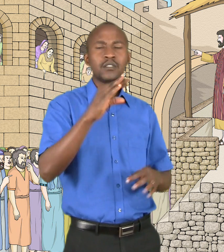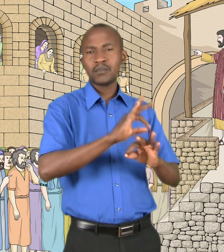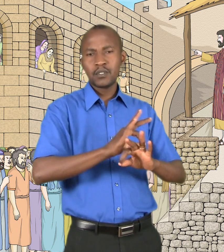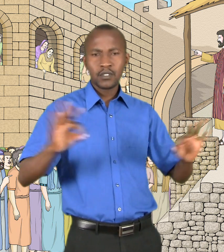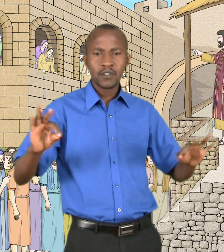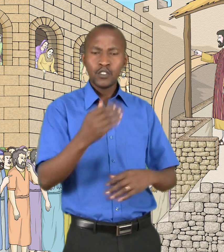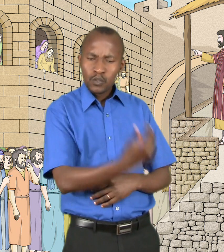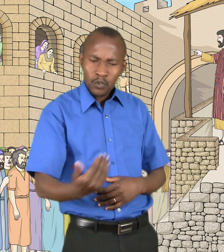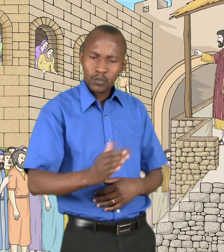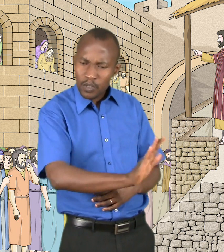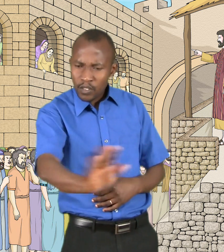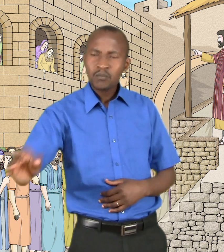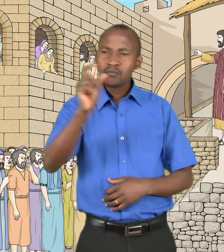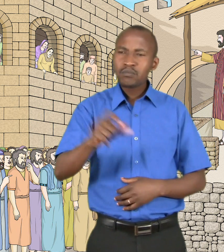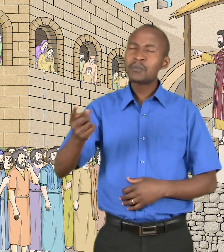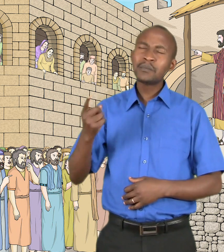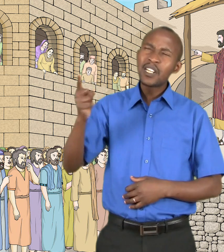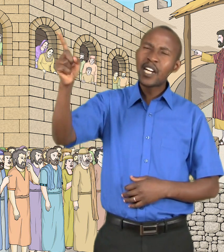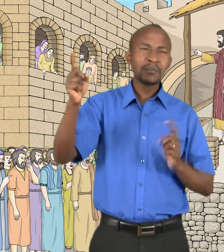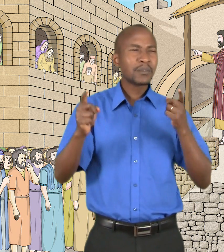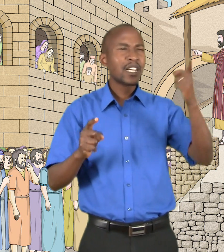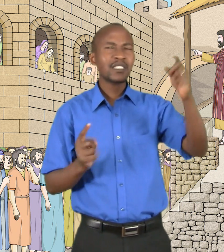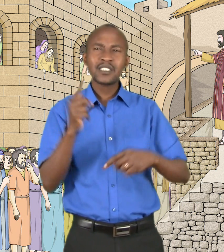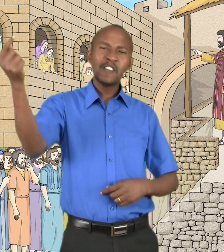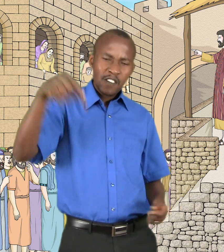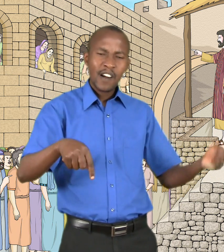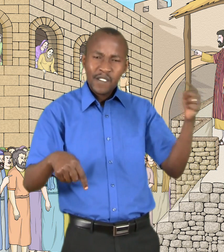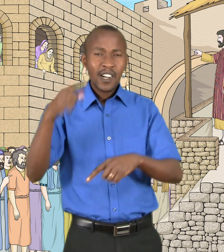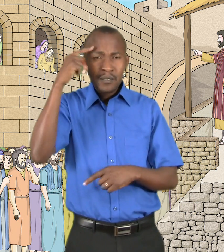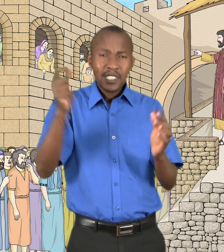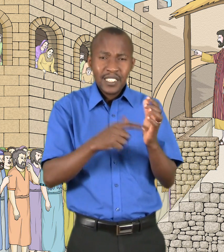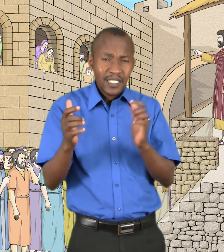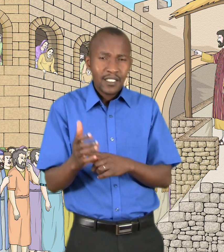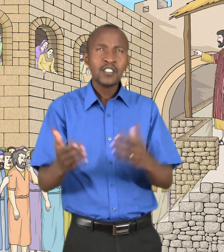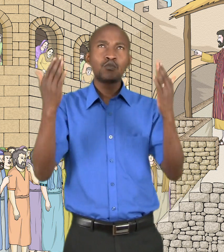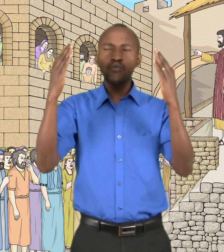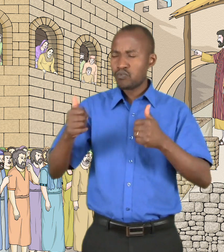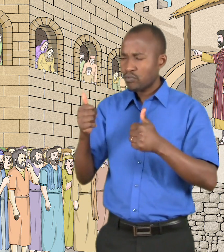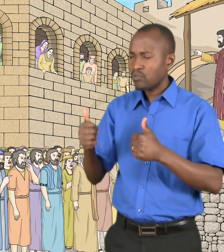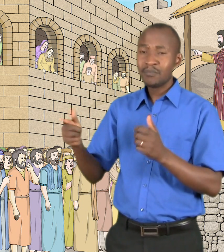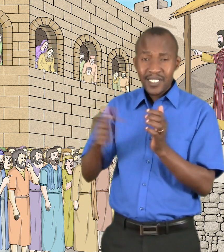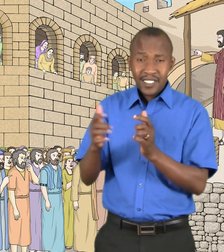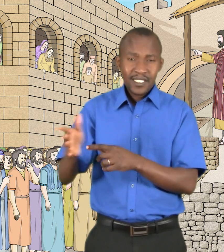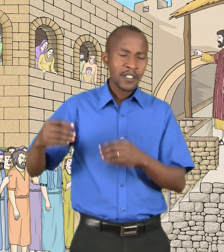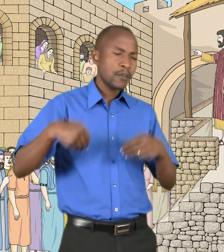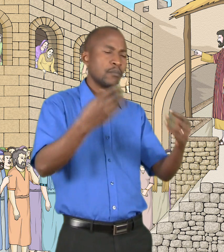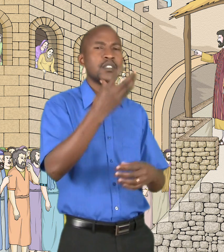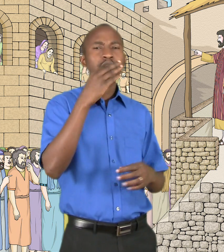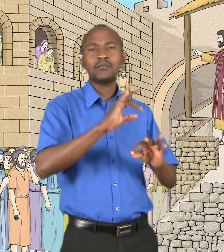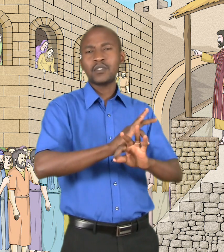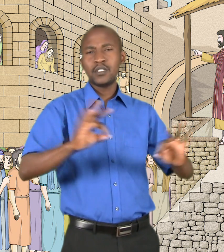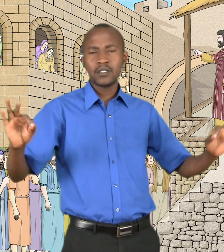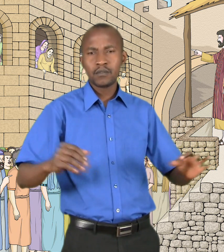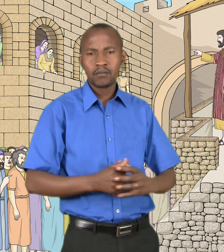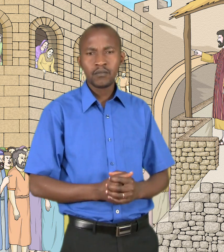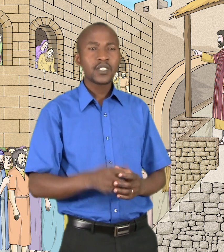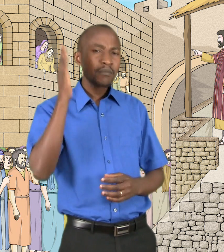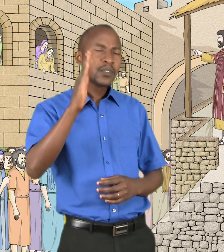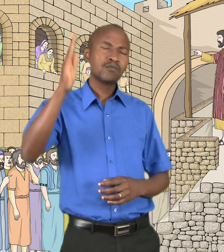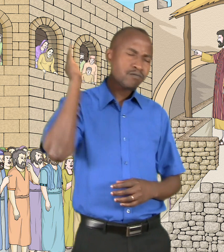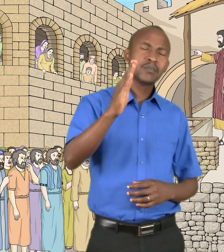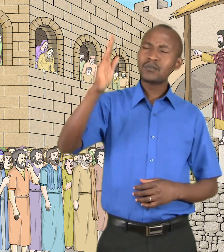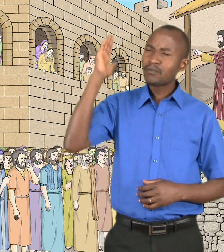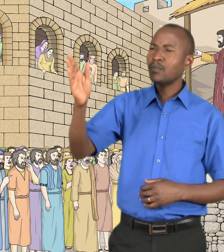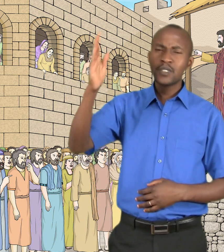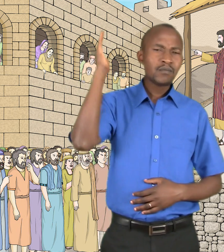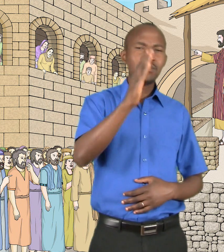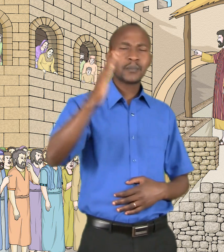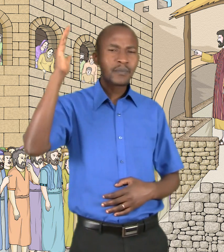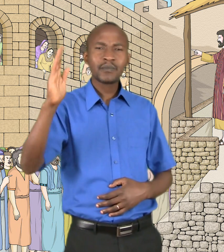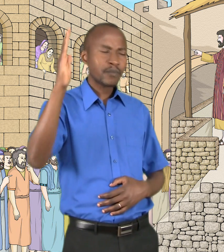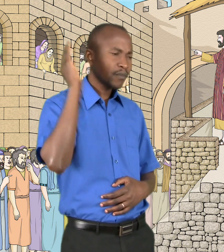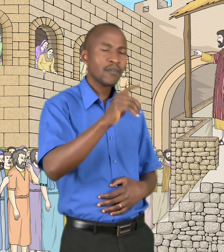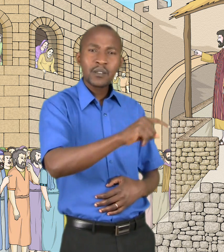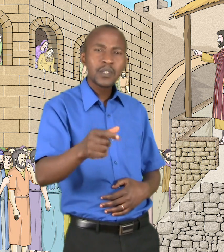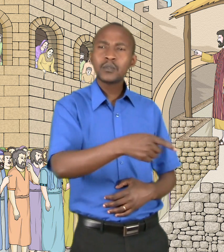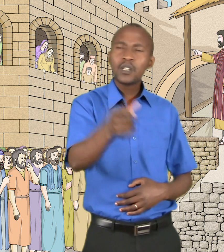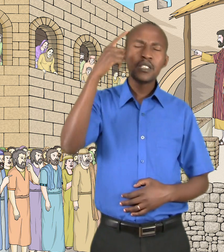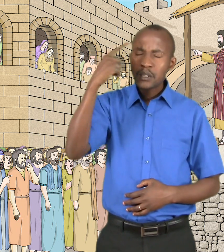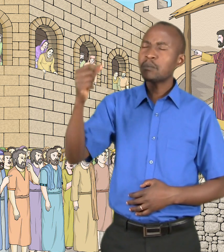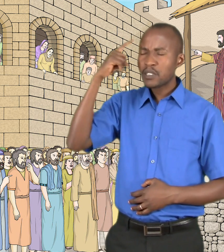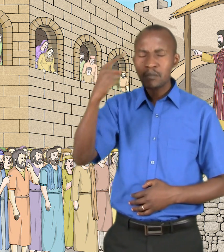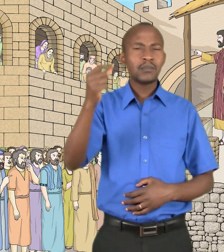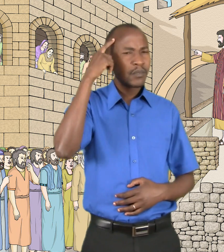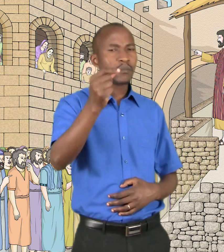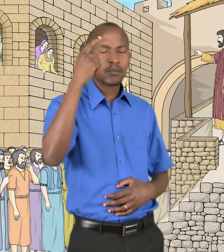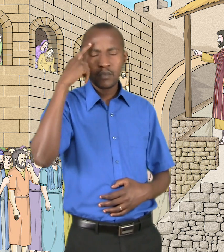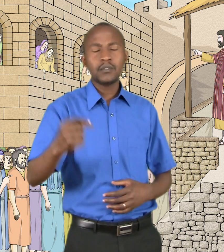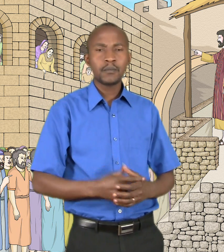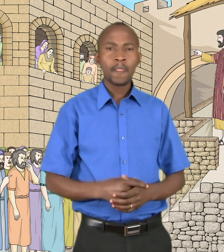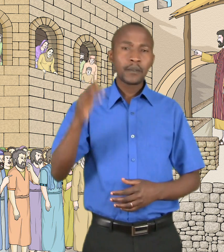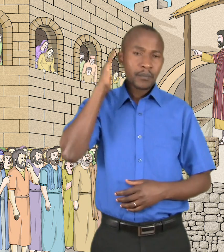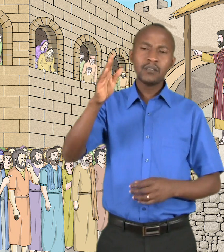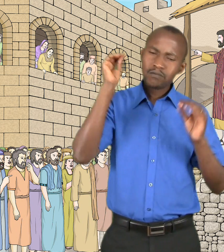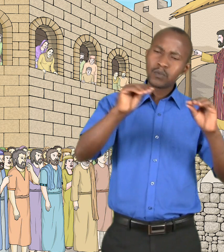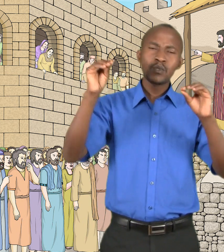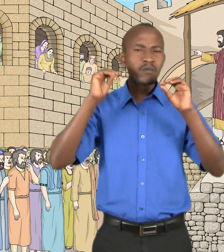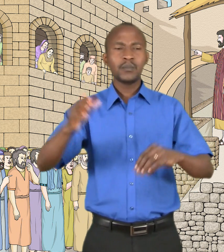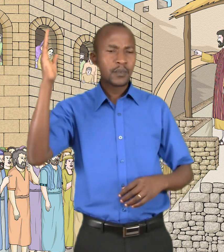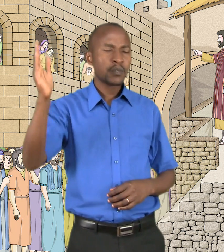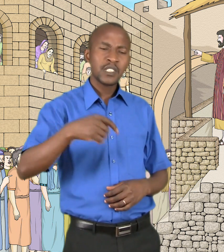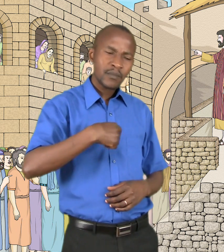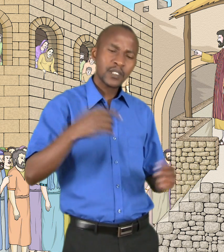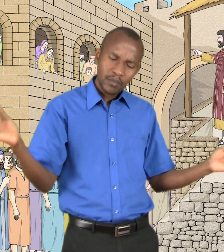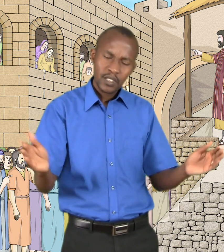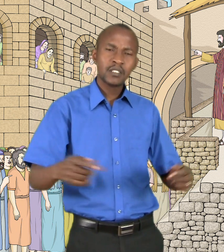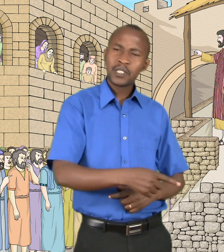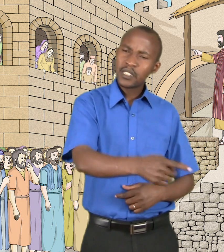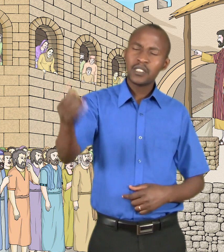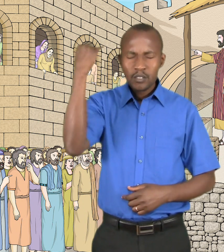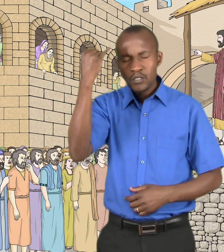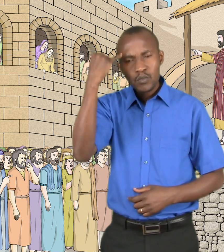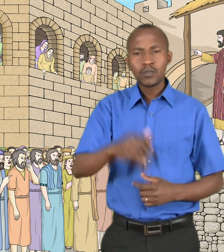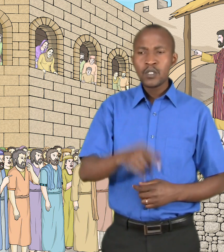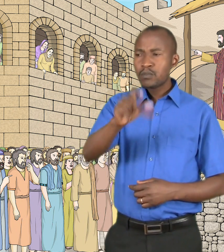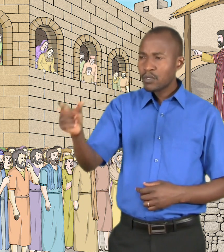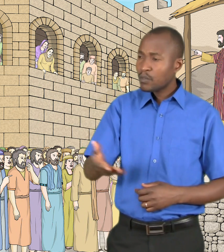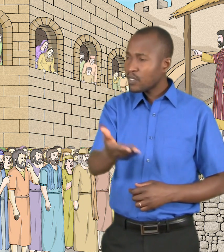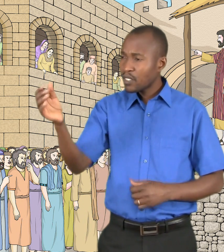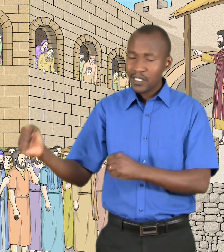This promise belongs to you and your children and to all who are far off—to all whom the Lord our God will call to Himself.”